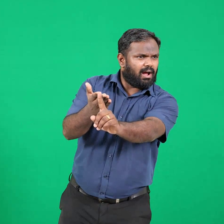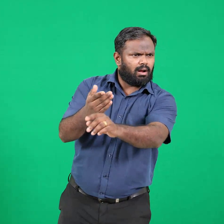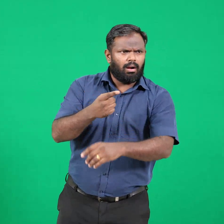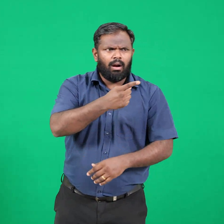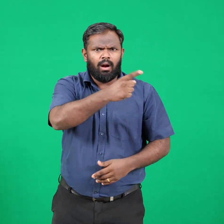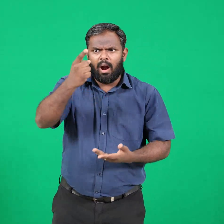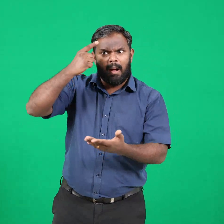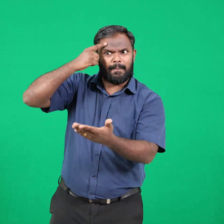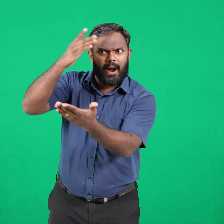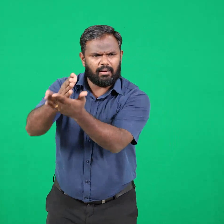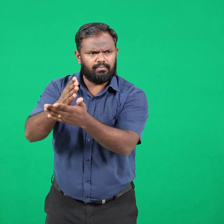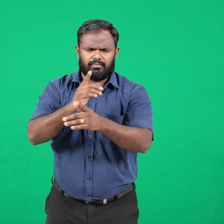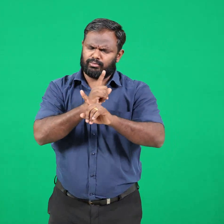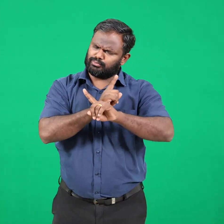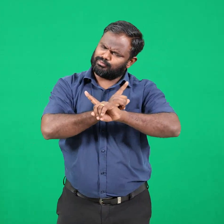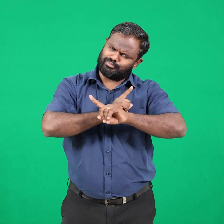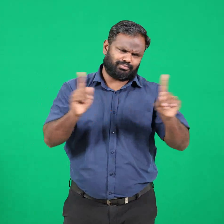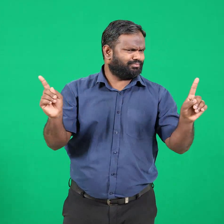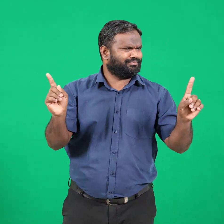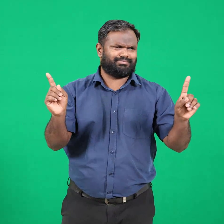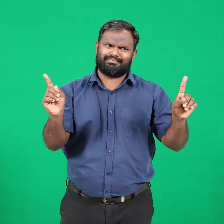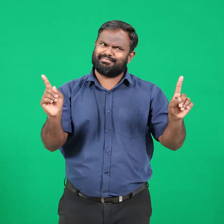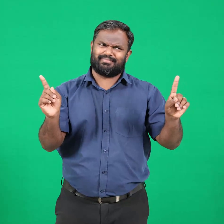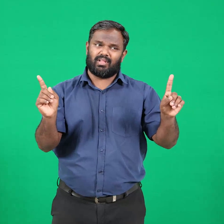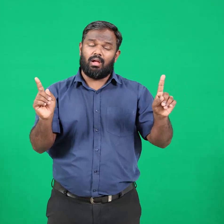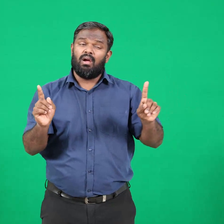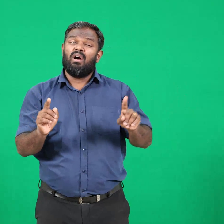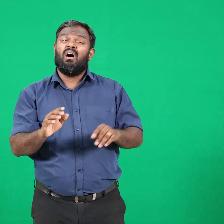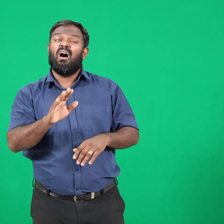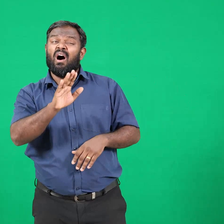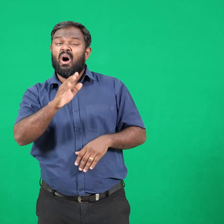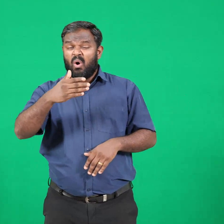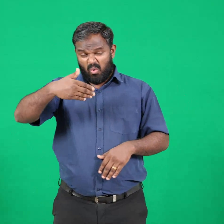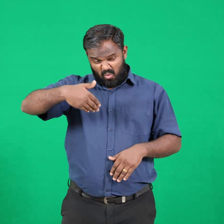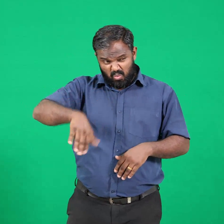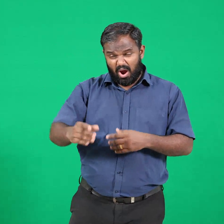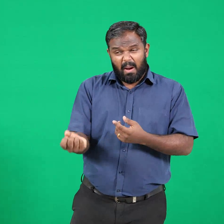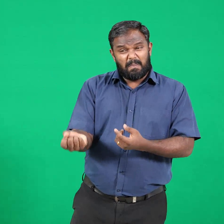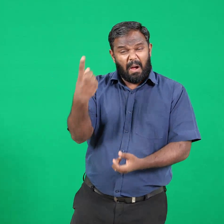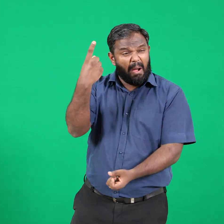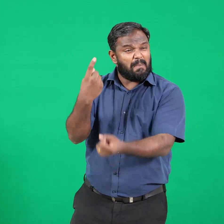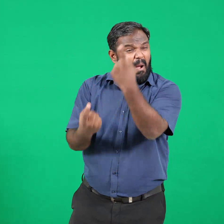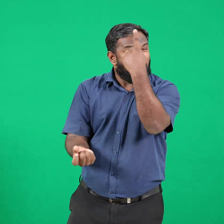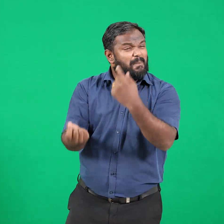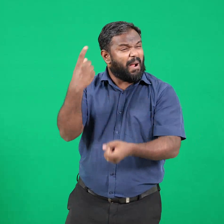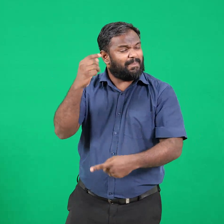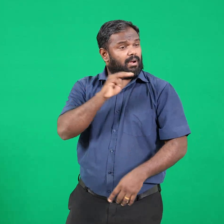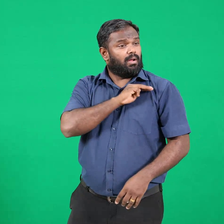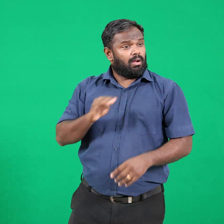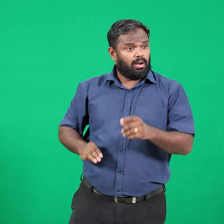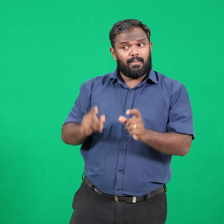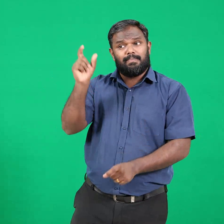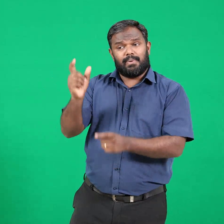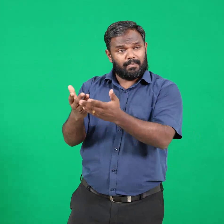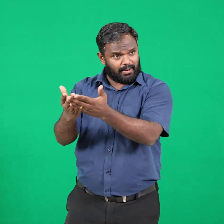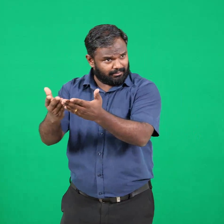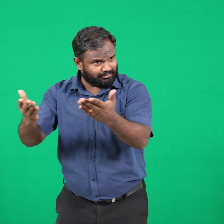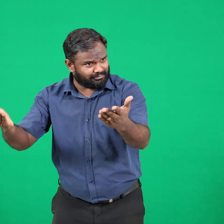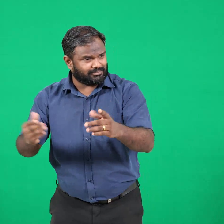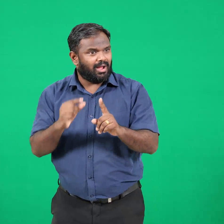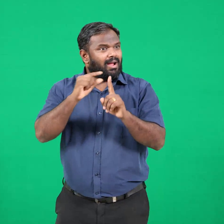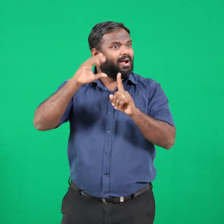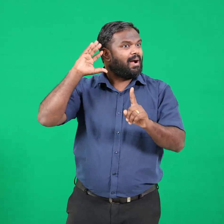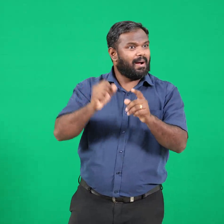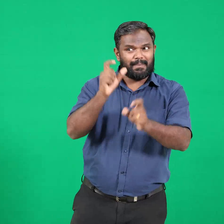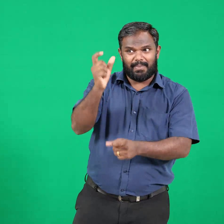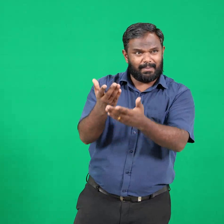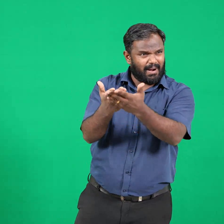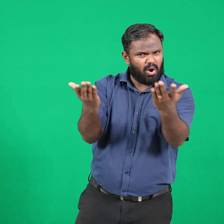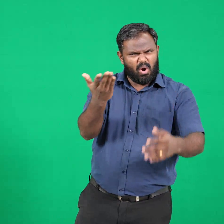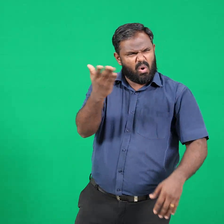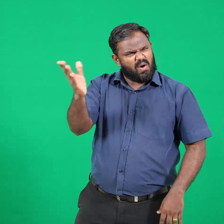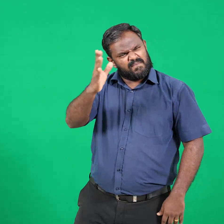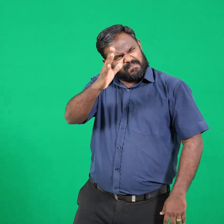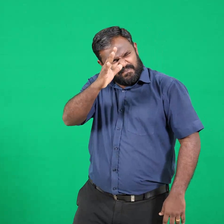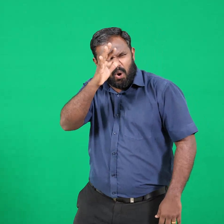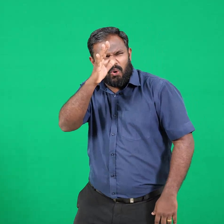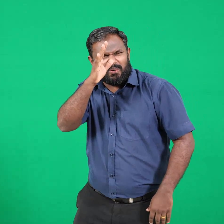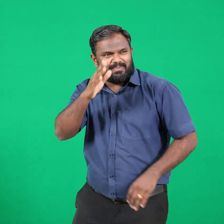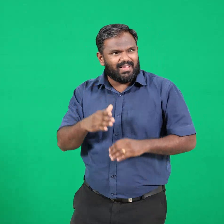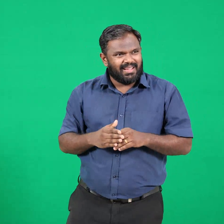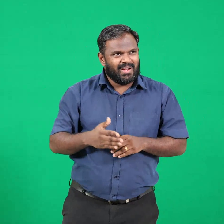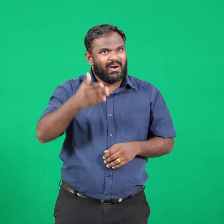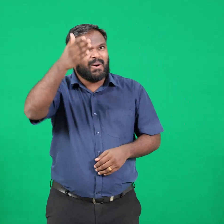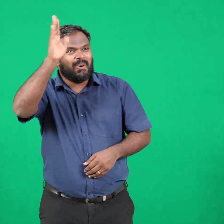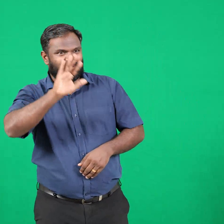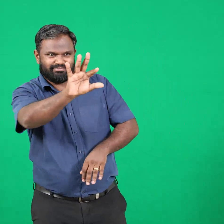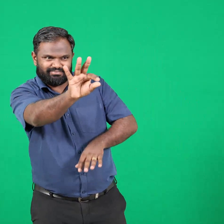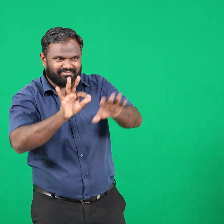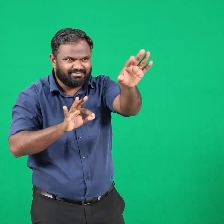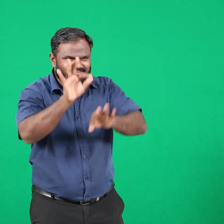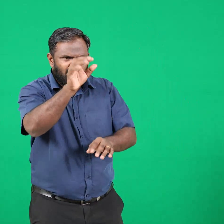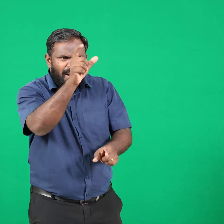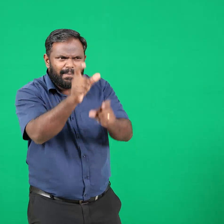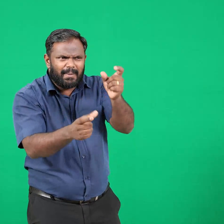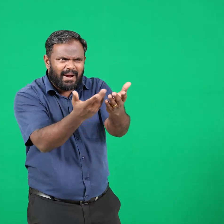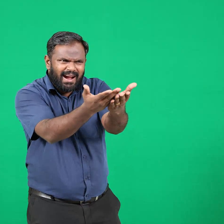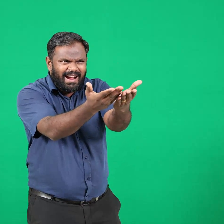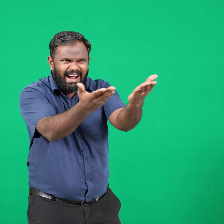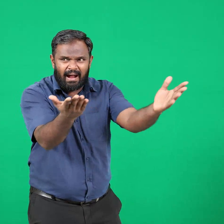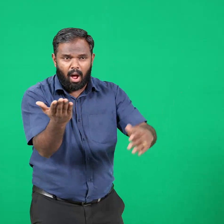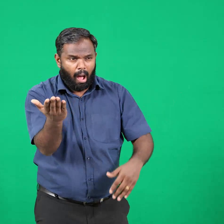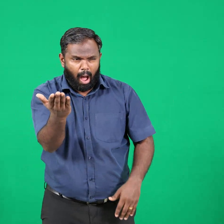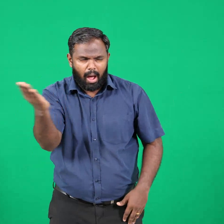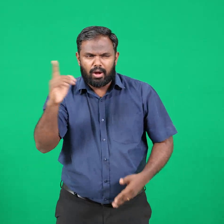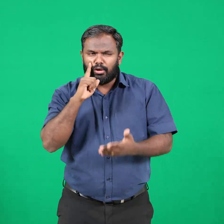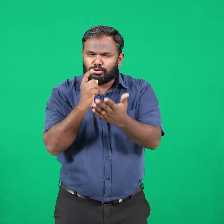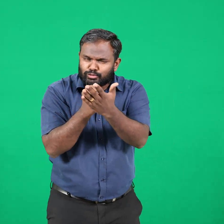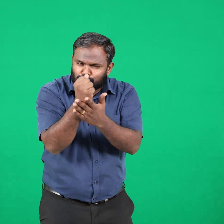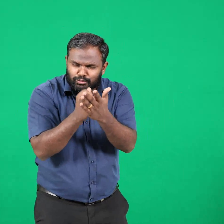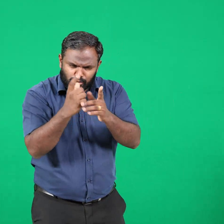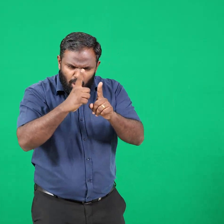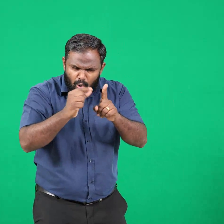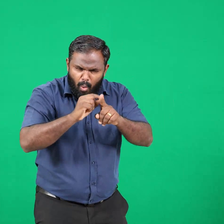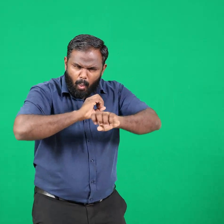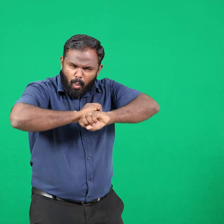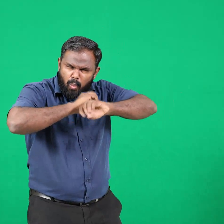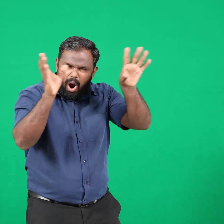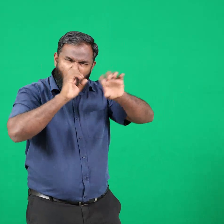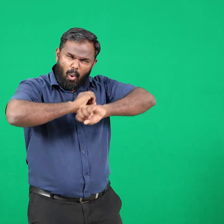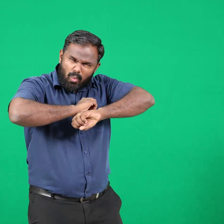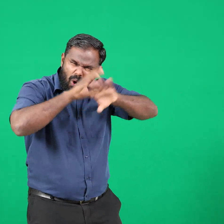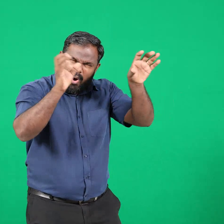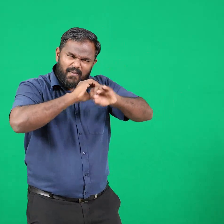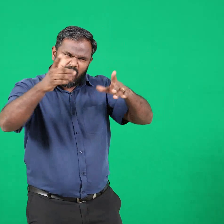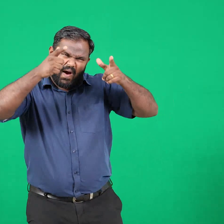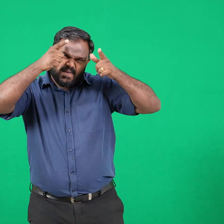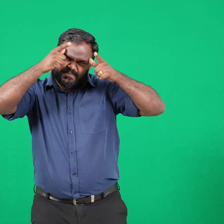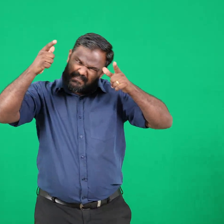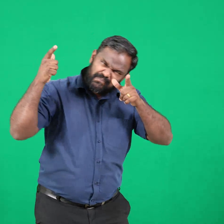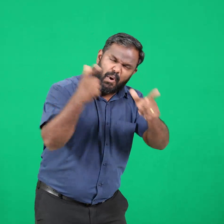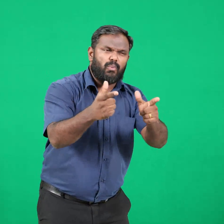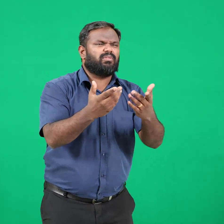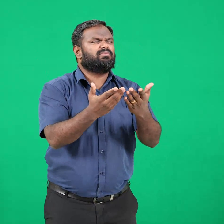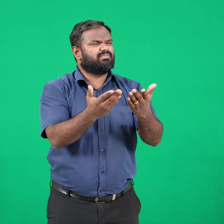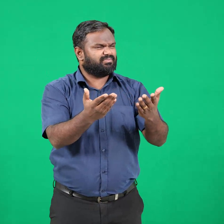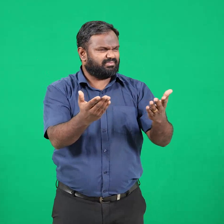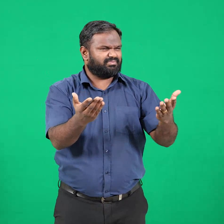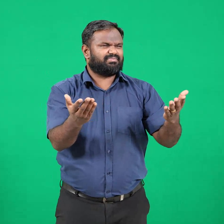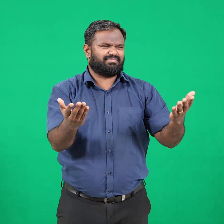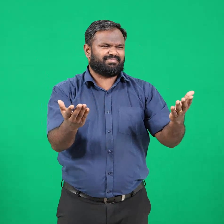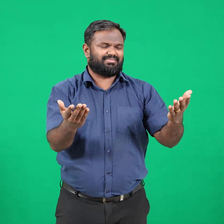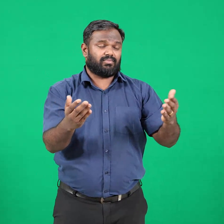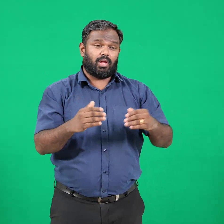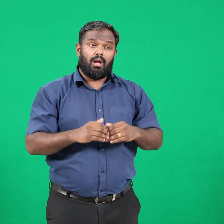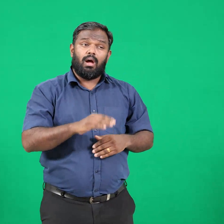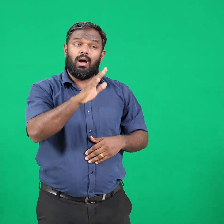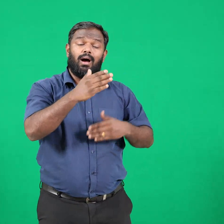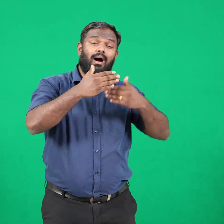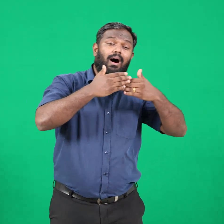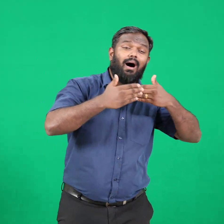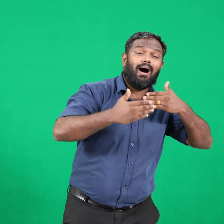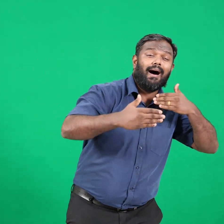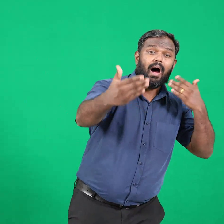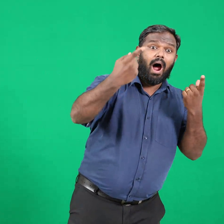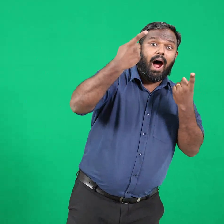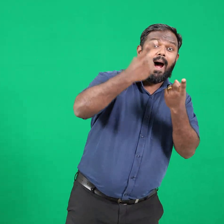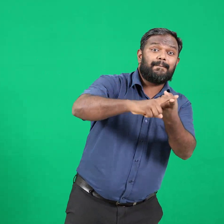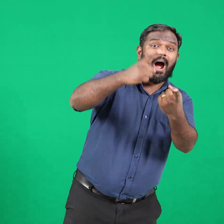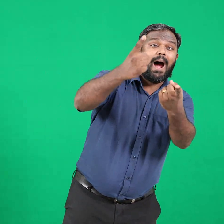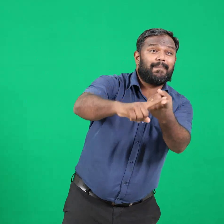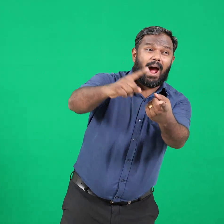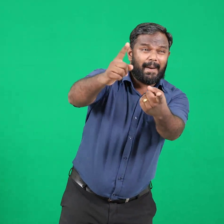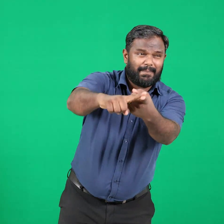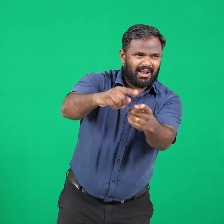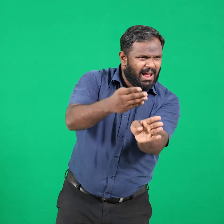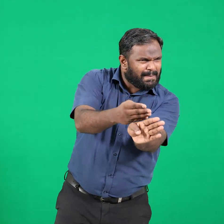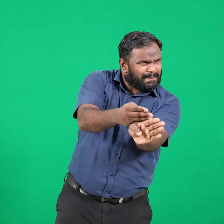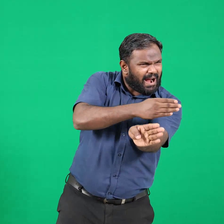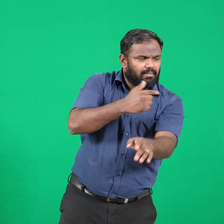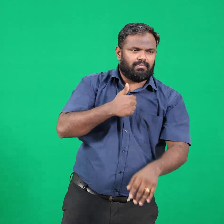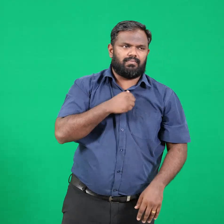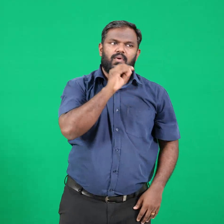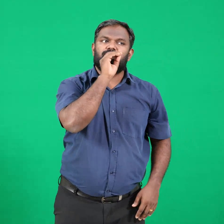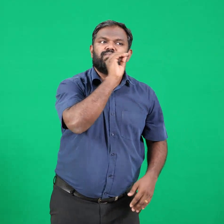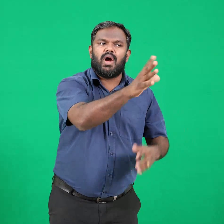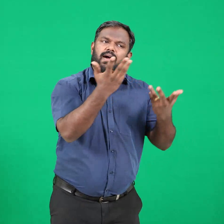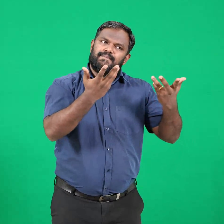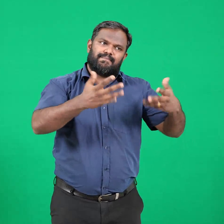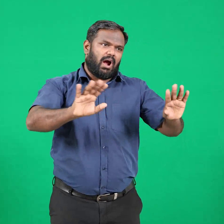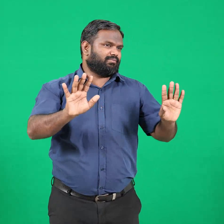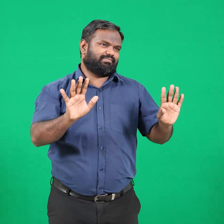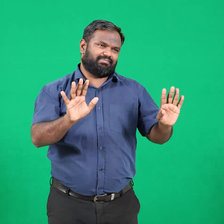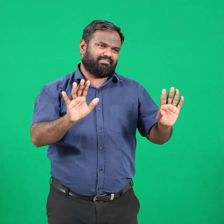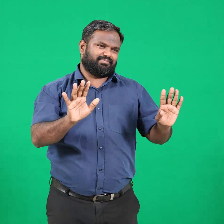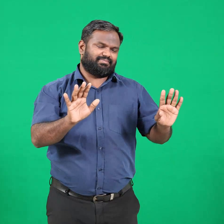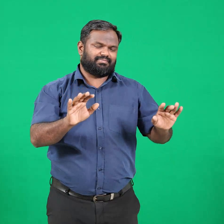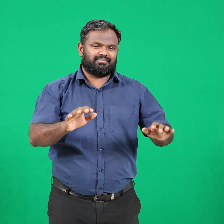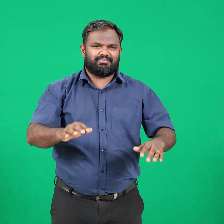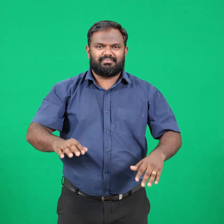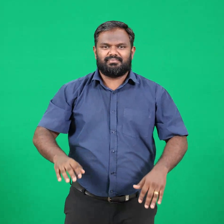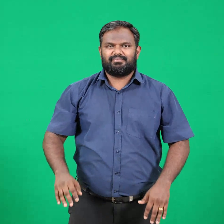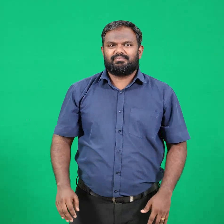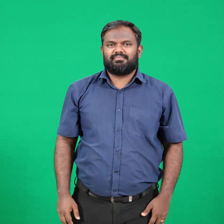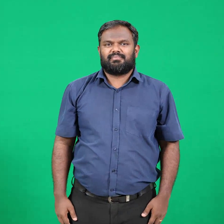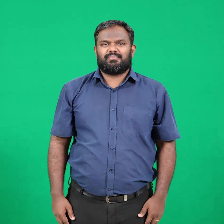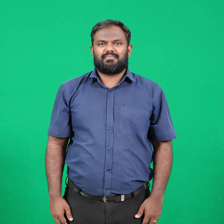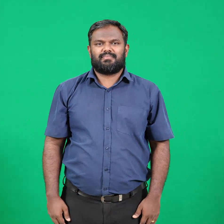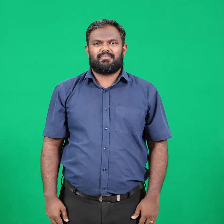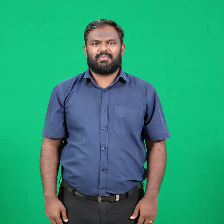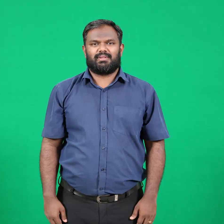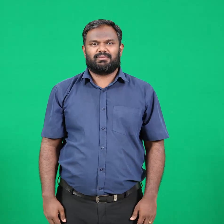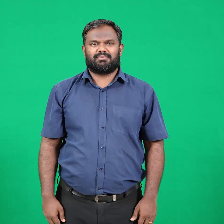For false Christs and false prophets will appear and perform great signs and wonders that would deceive even the elect, if that were possible.